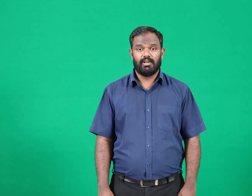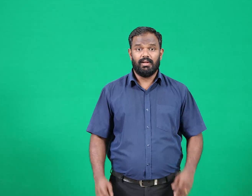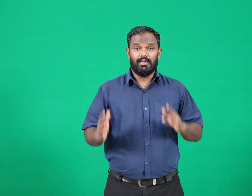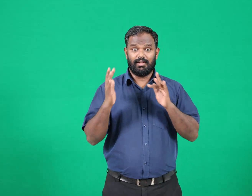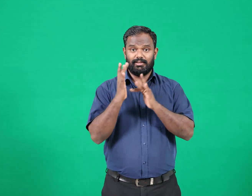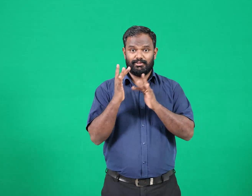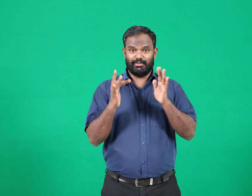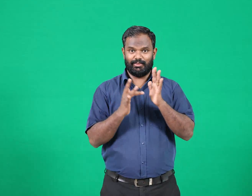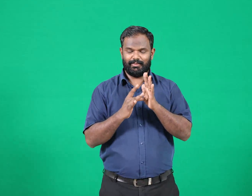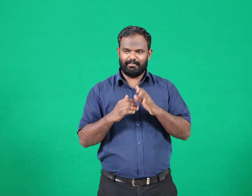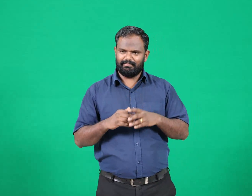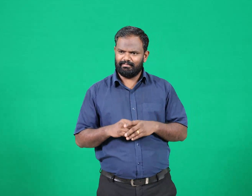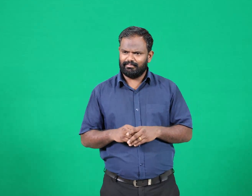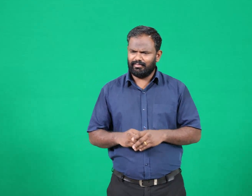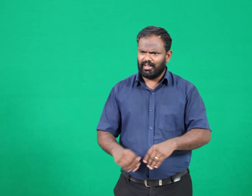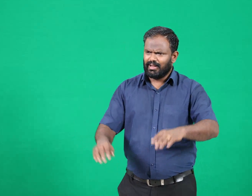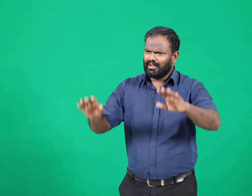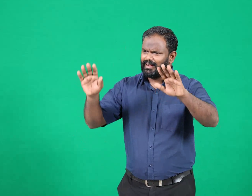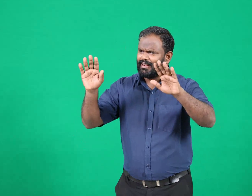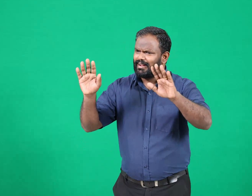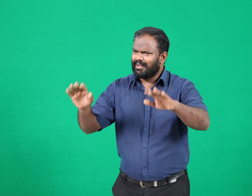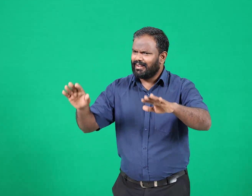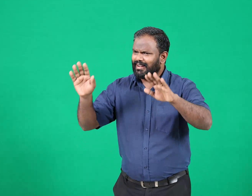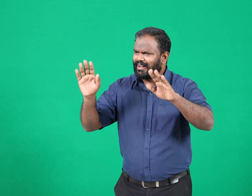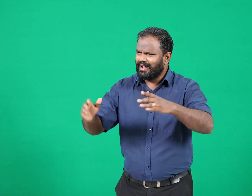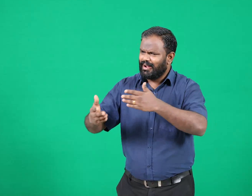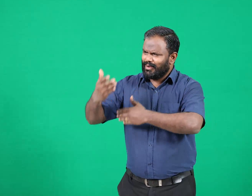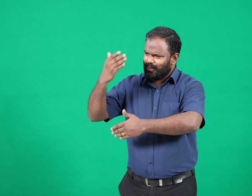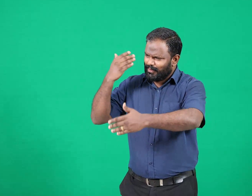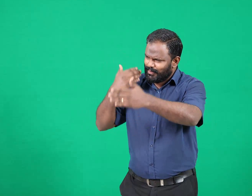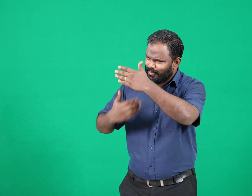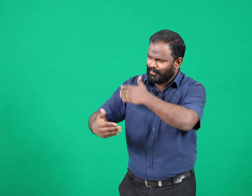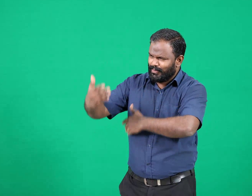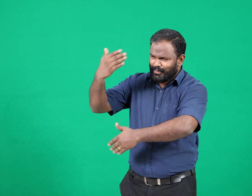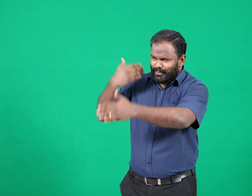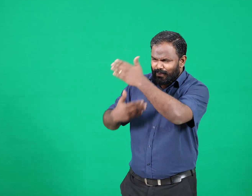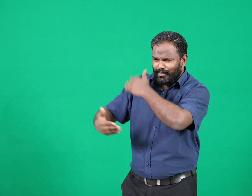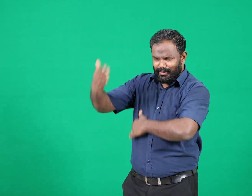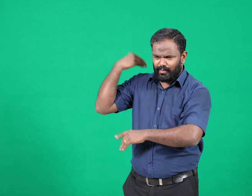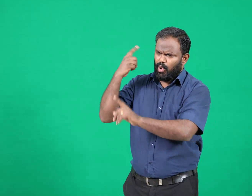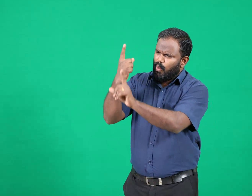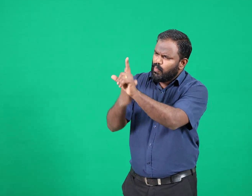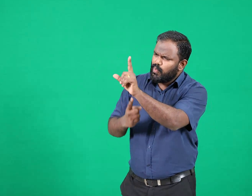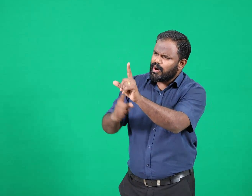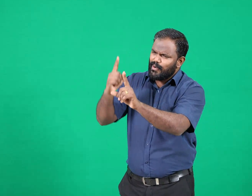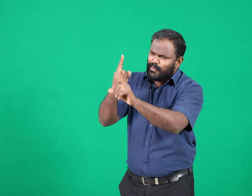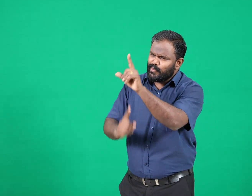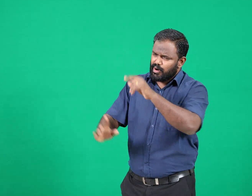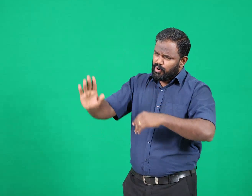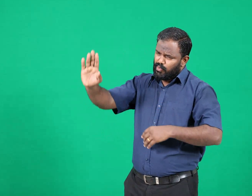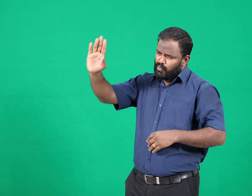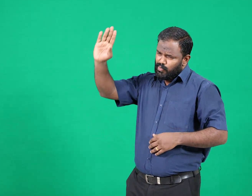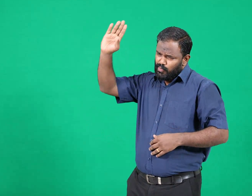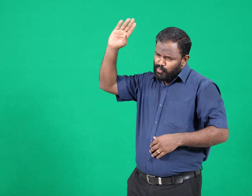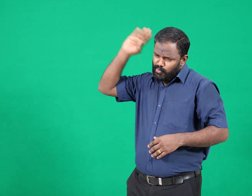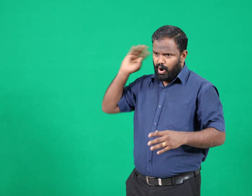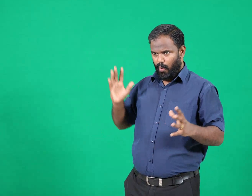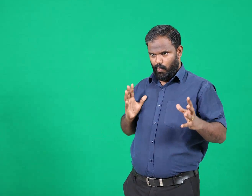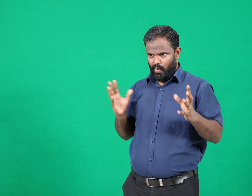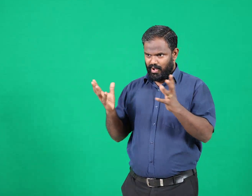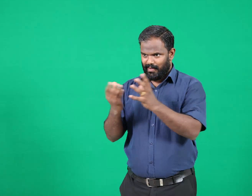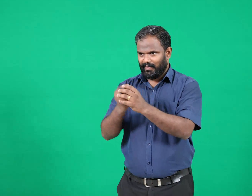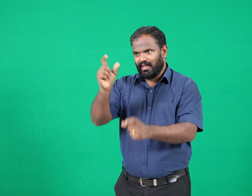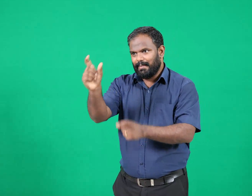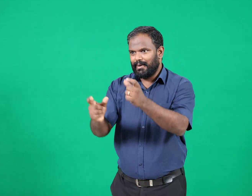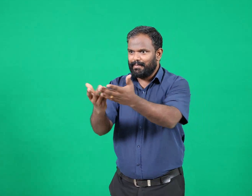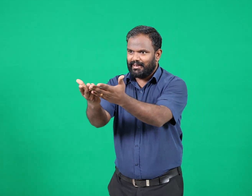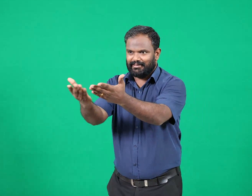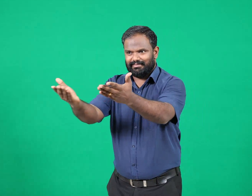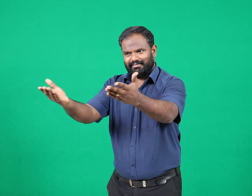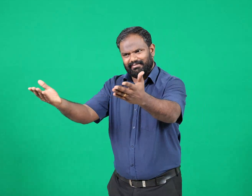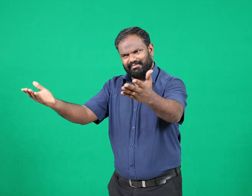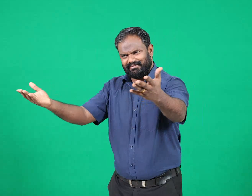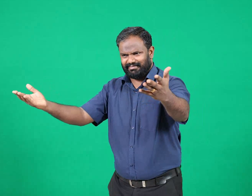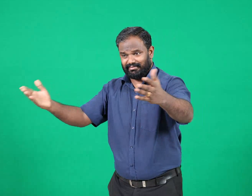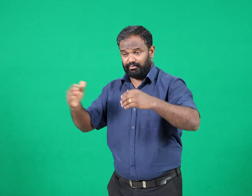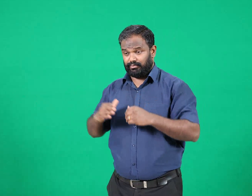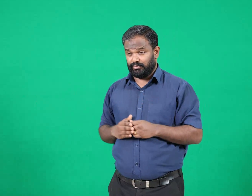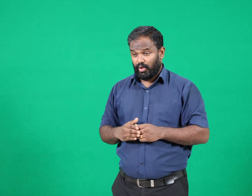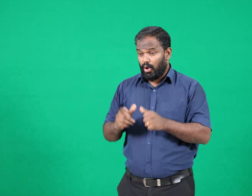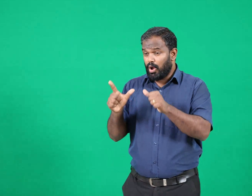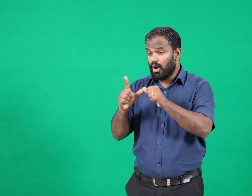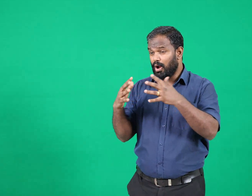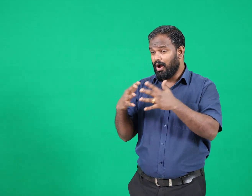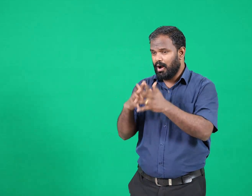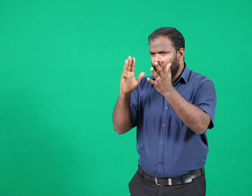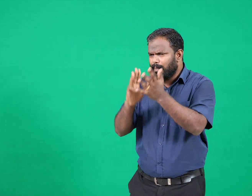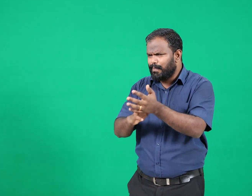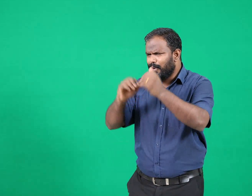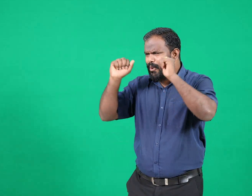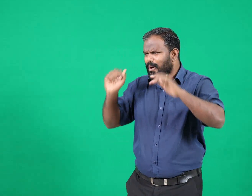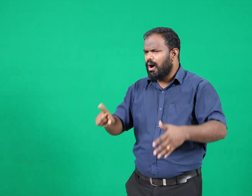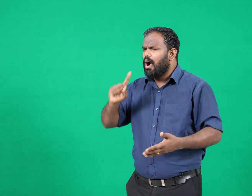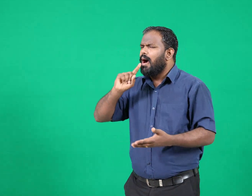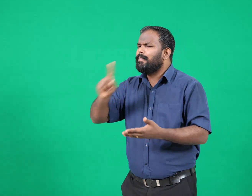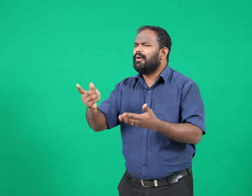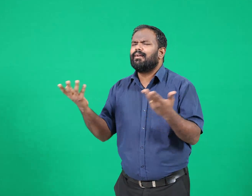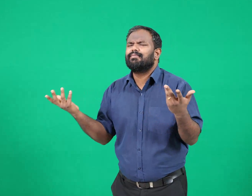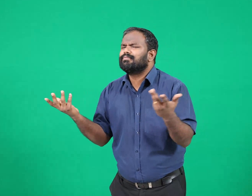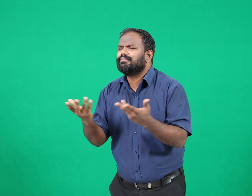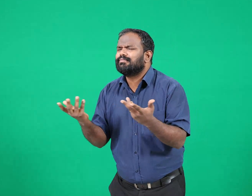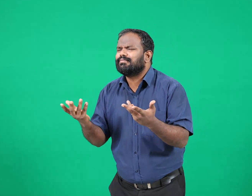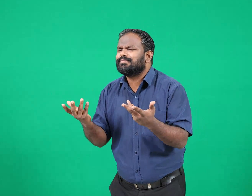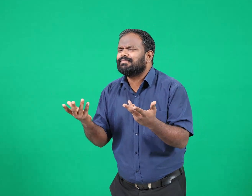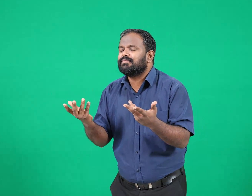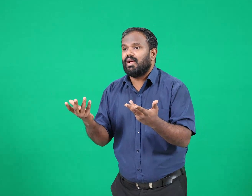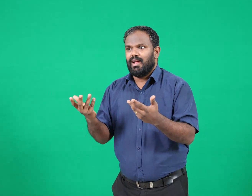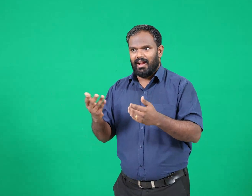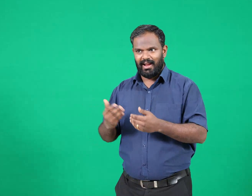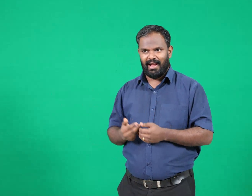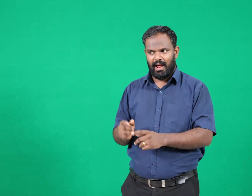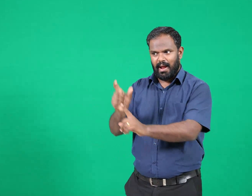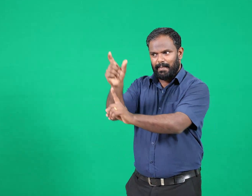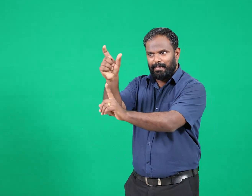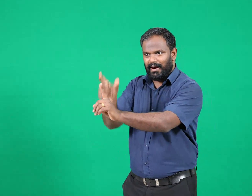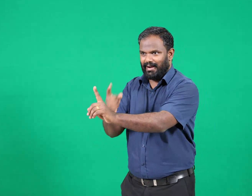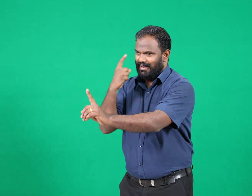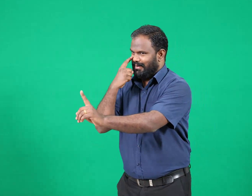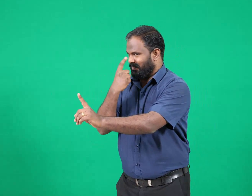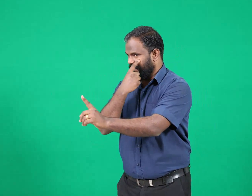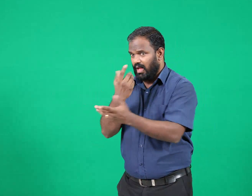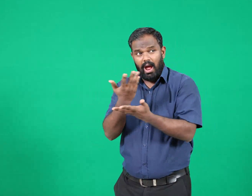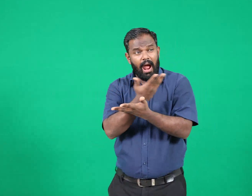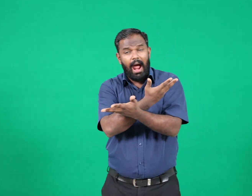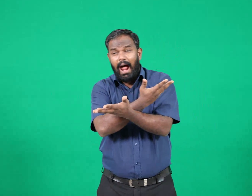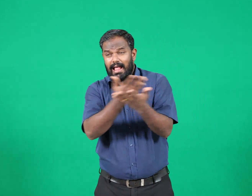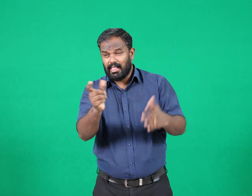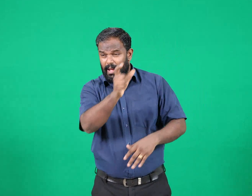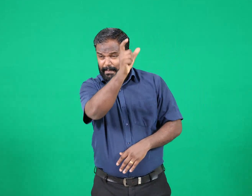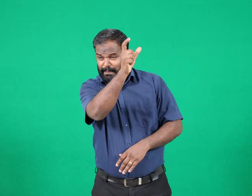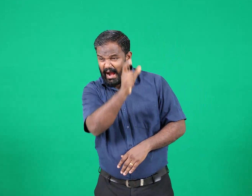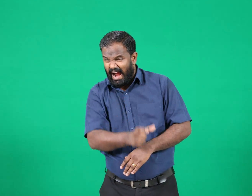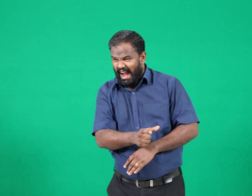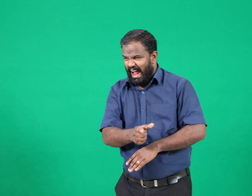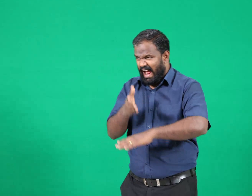You have heard that it was said, ' Eye for eye and tooth for tooth.'